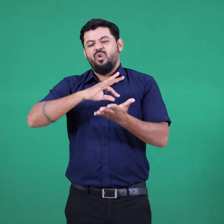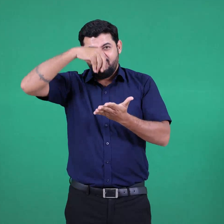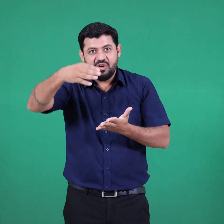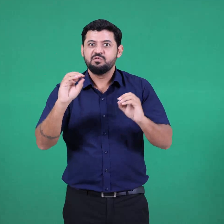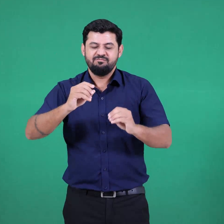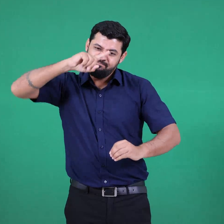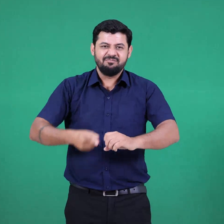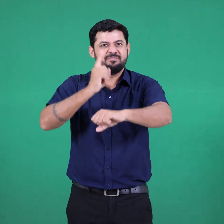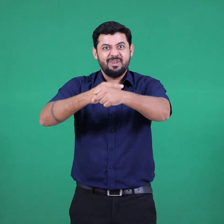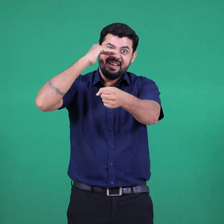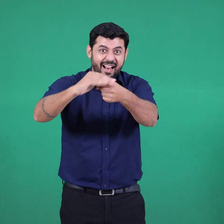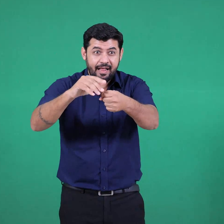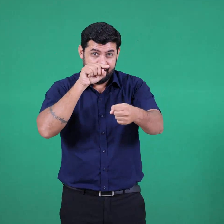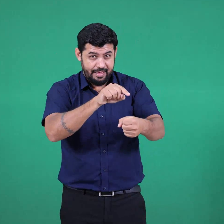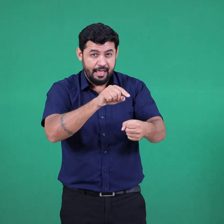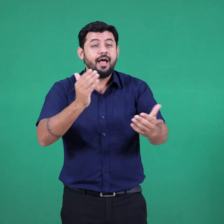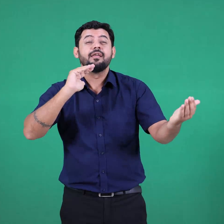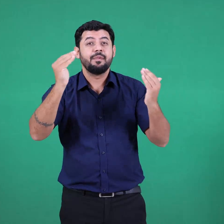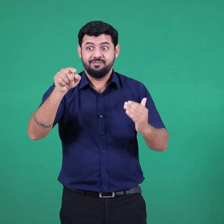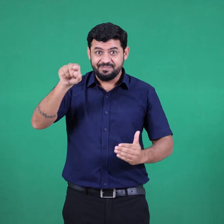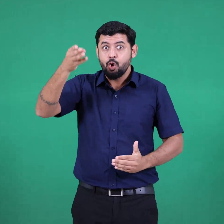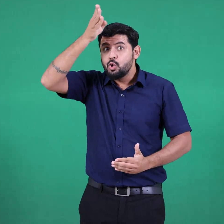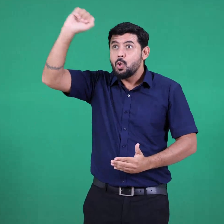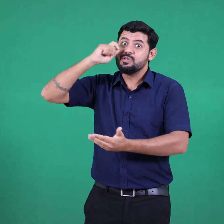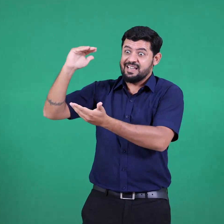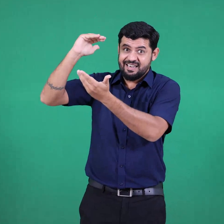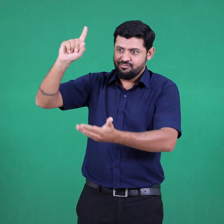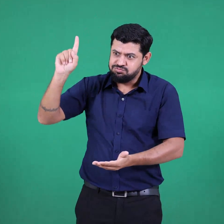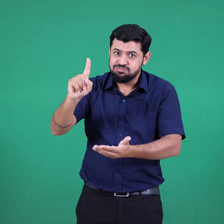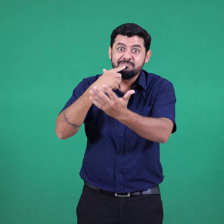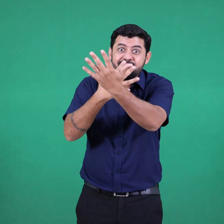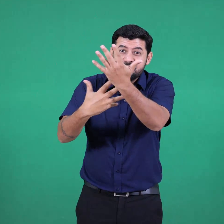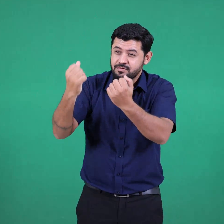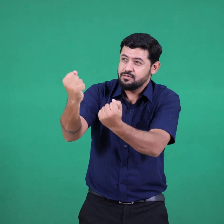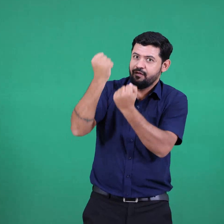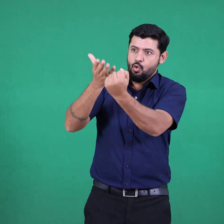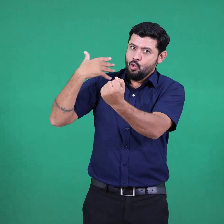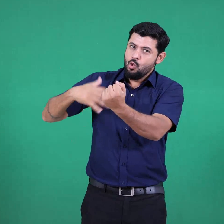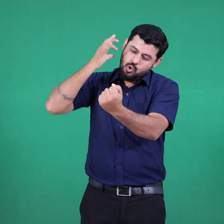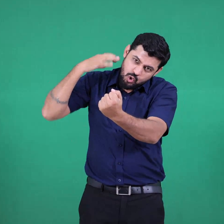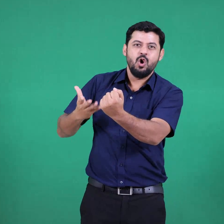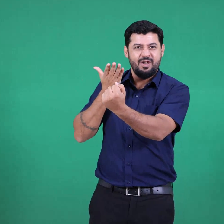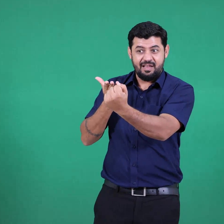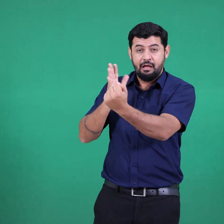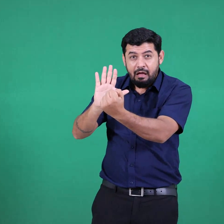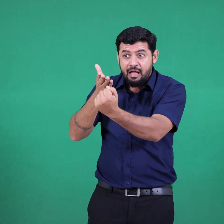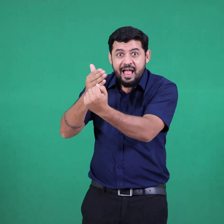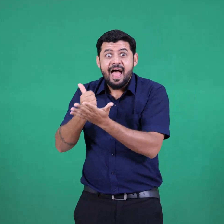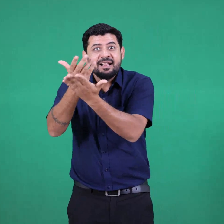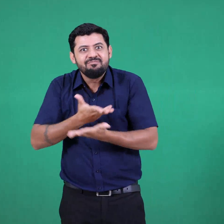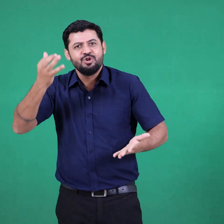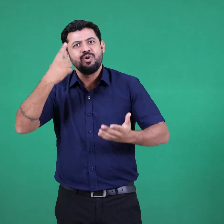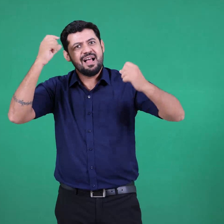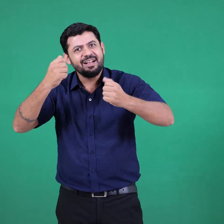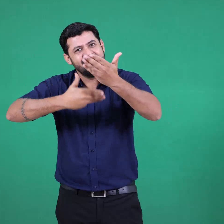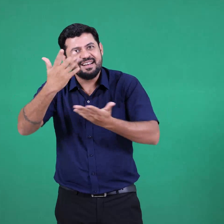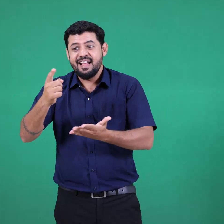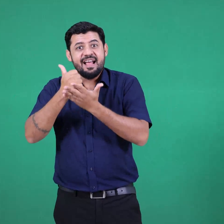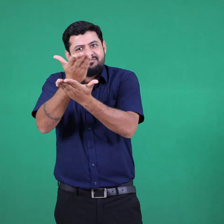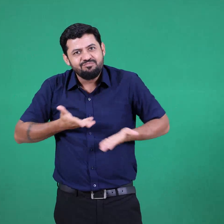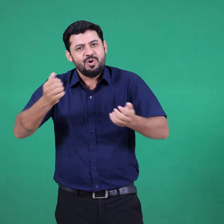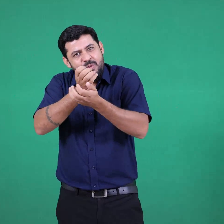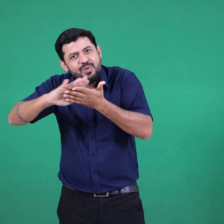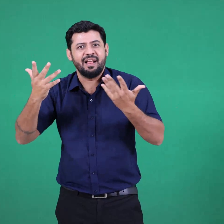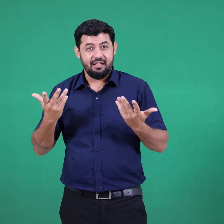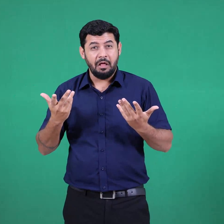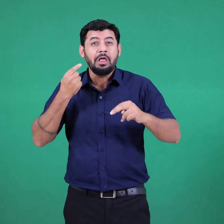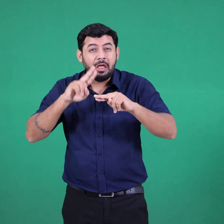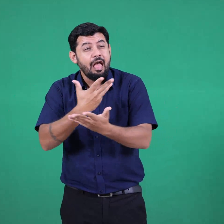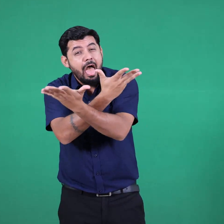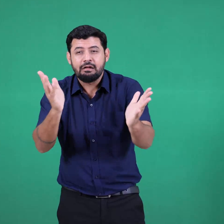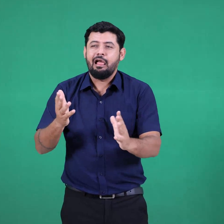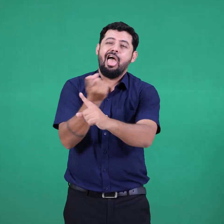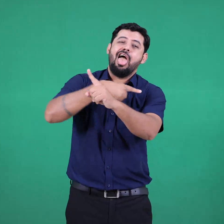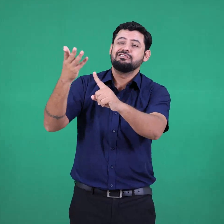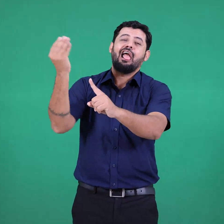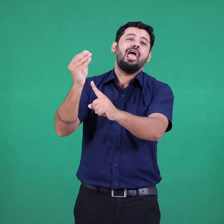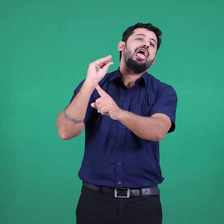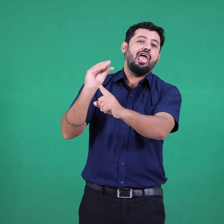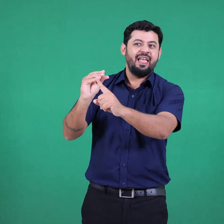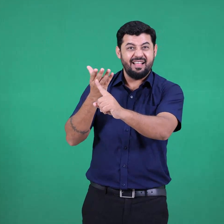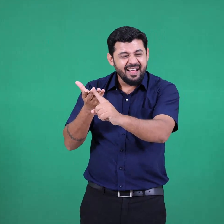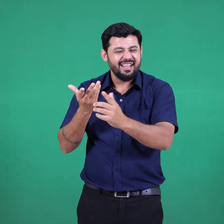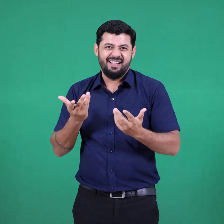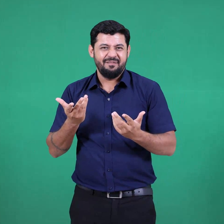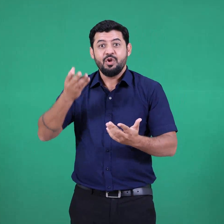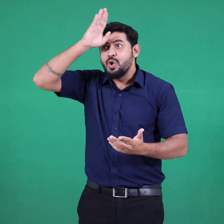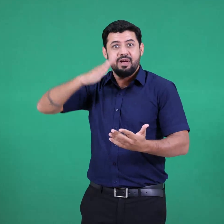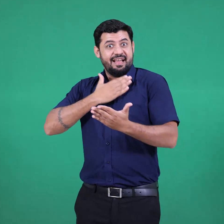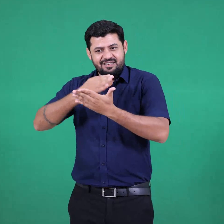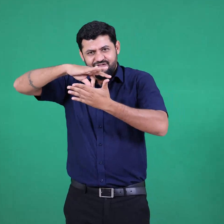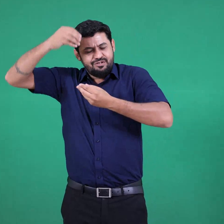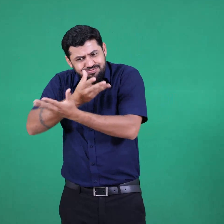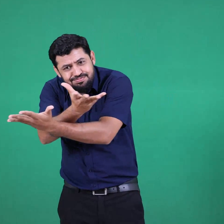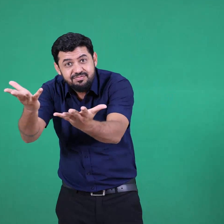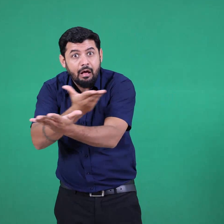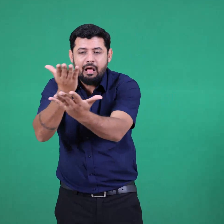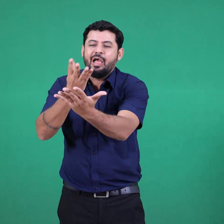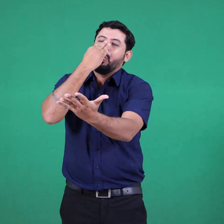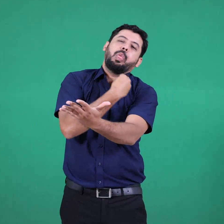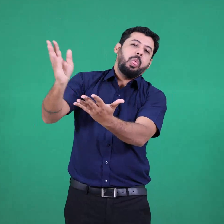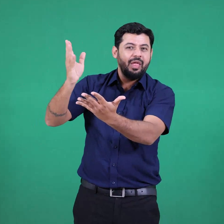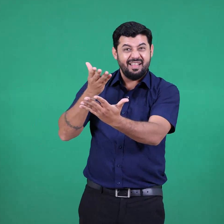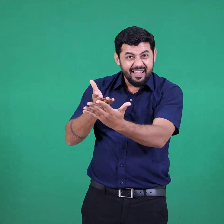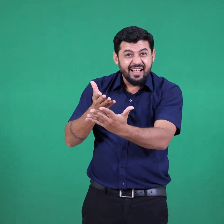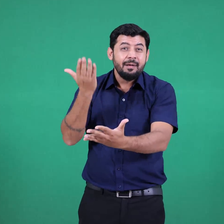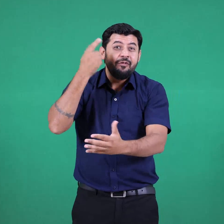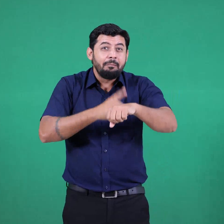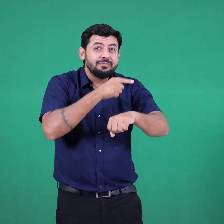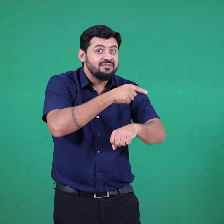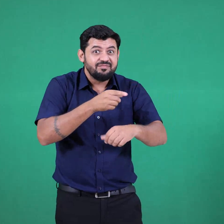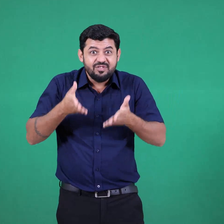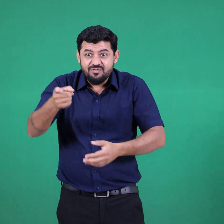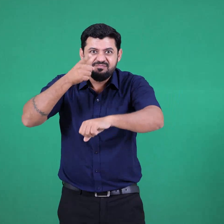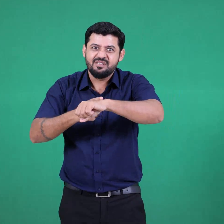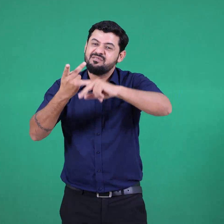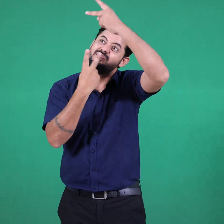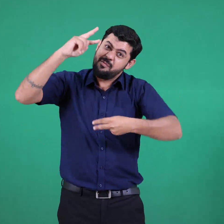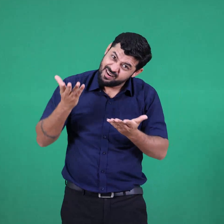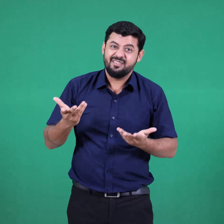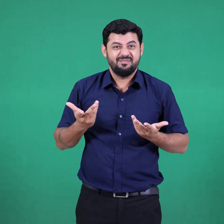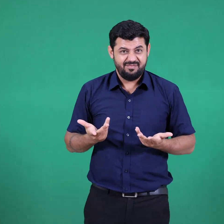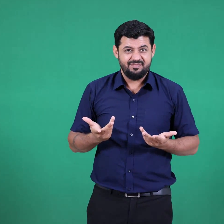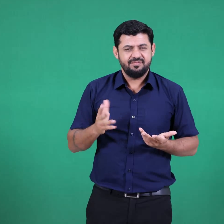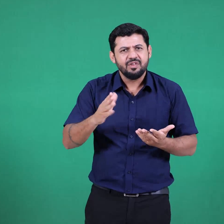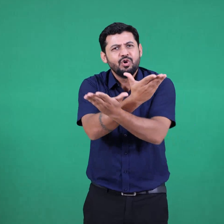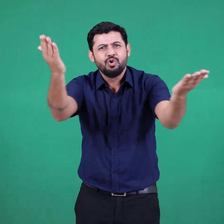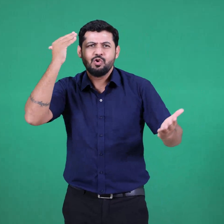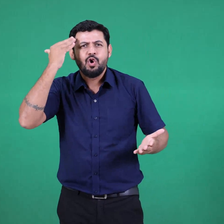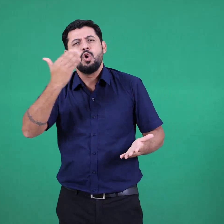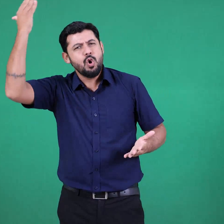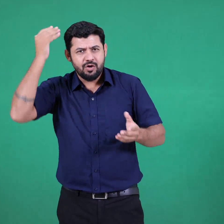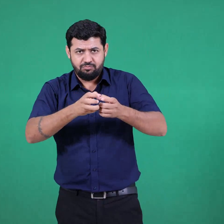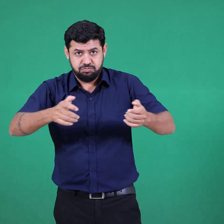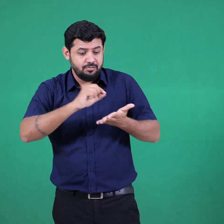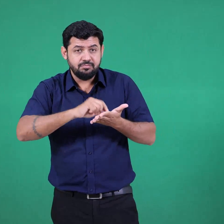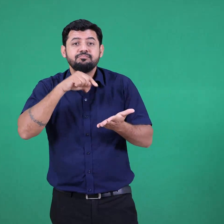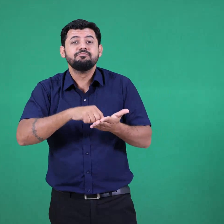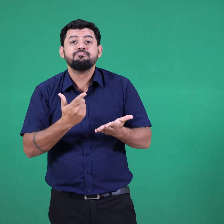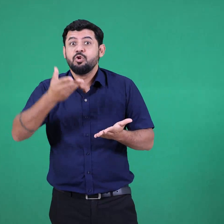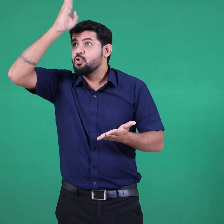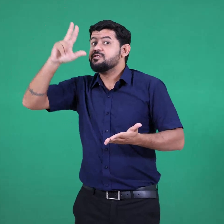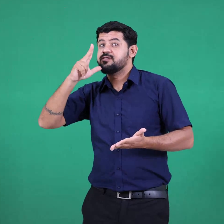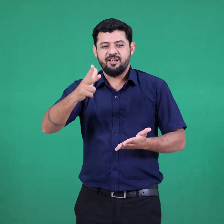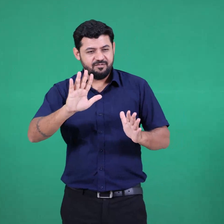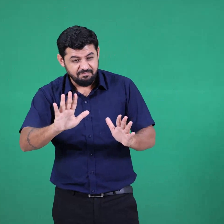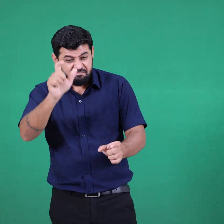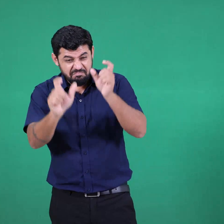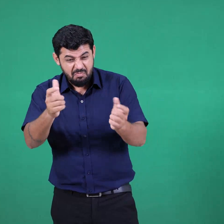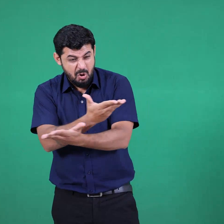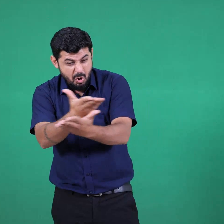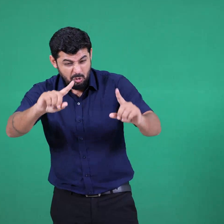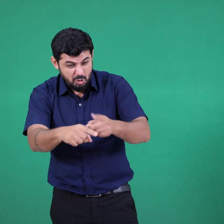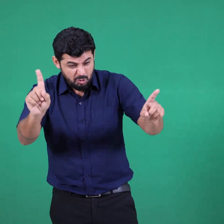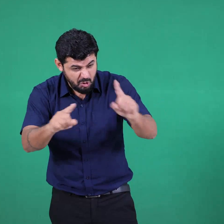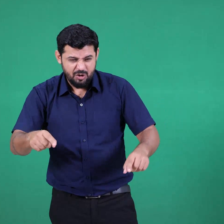How much more severely do you think one deserves to be punished who has trampled on the Son of God, profaned the blood of the covenant that sanctified him, and insulted the Spirit of grace?